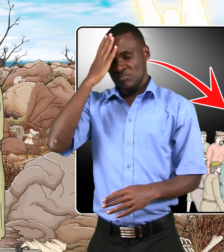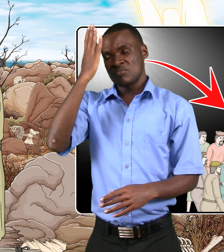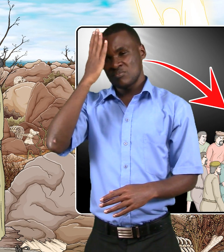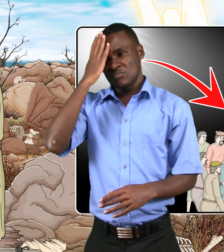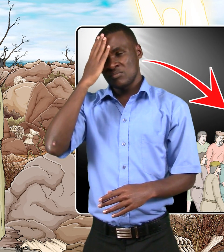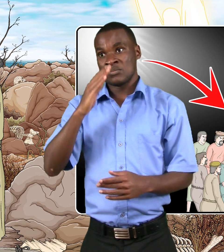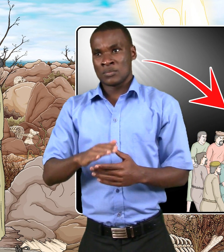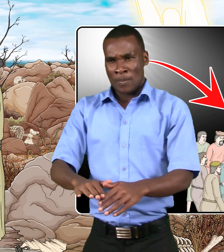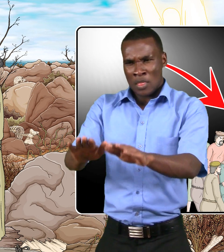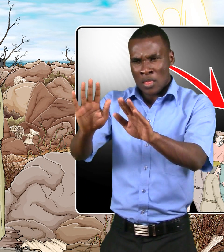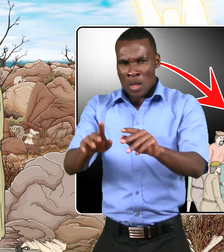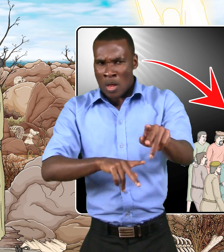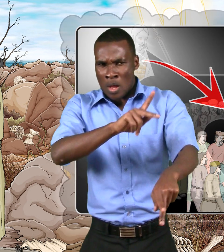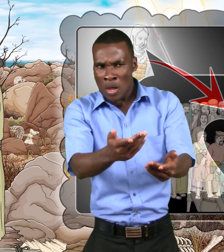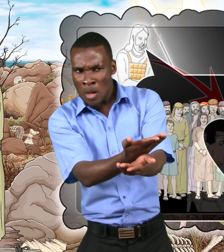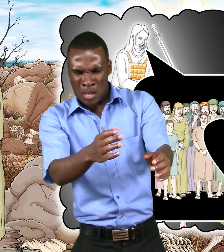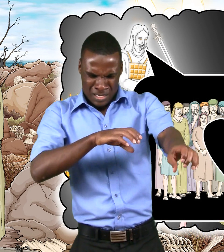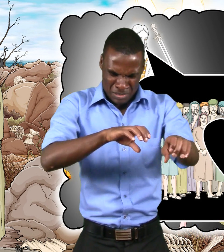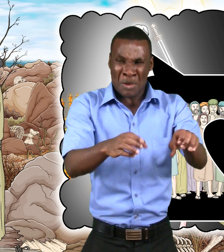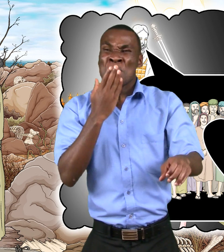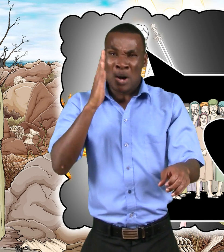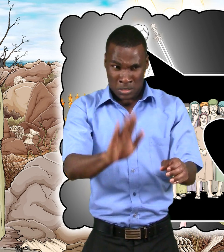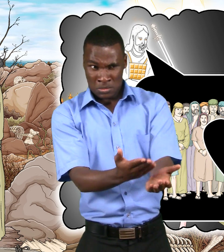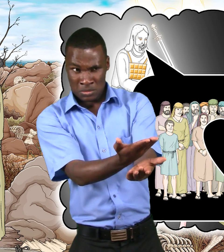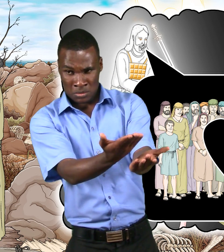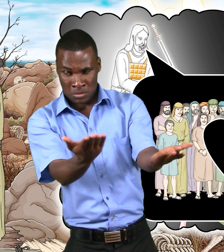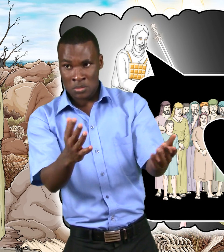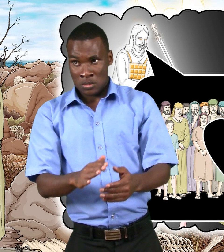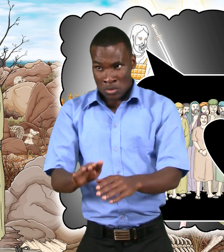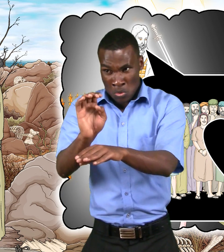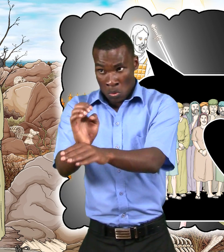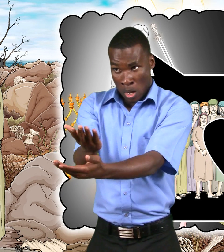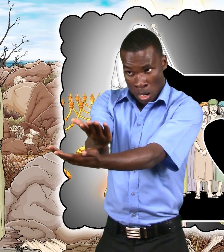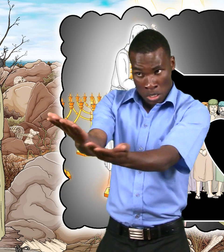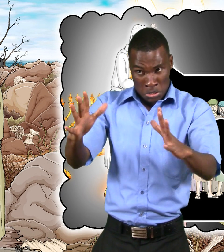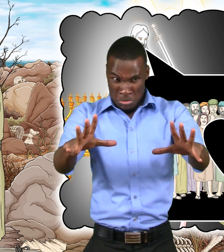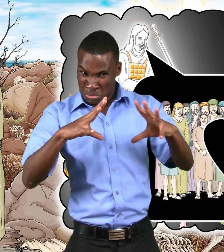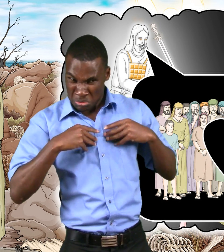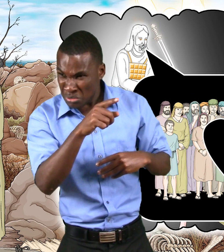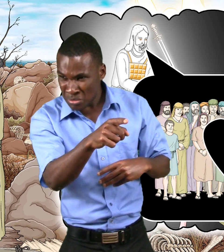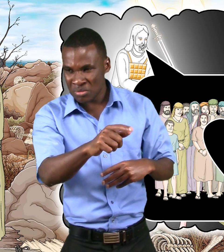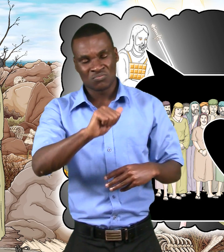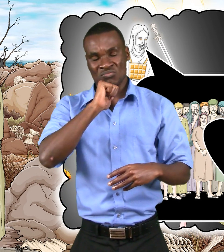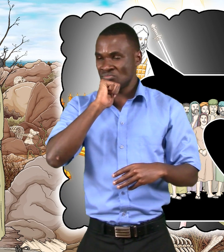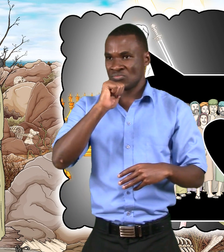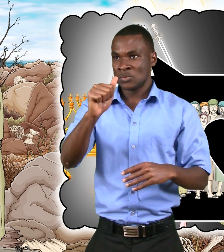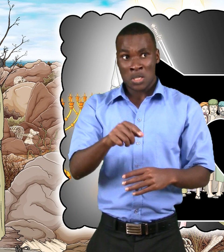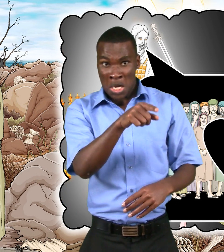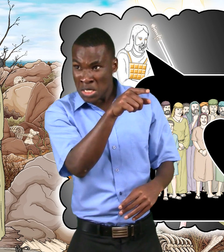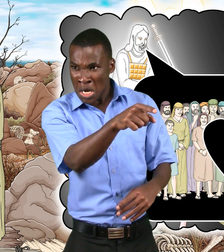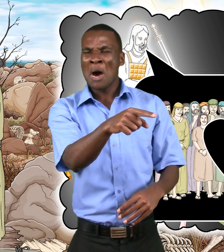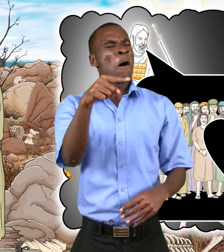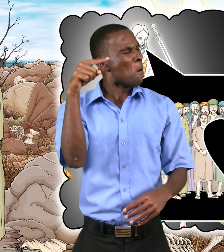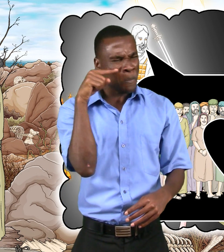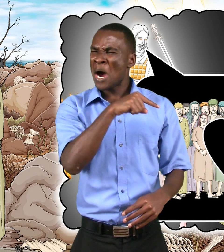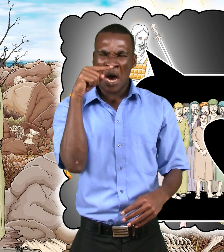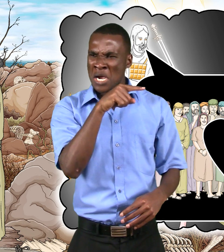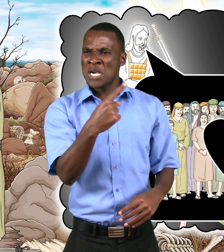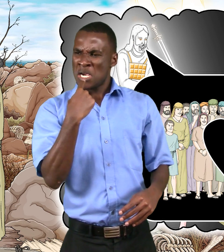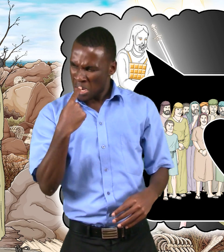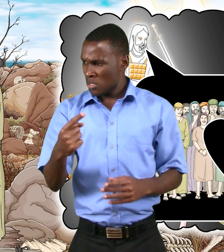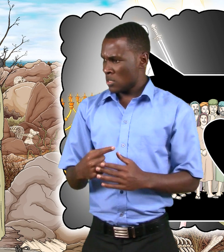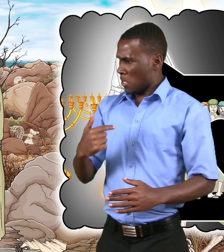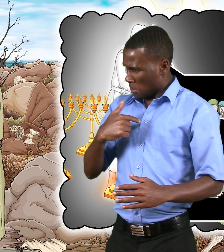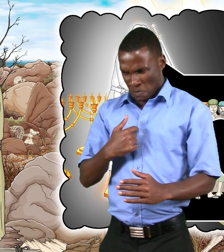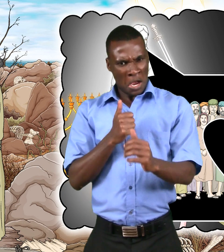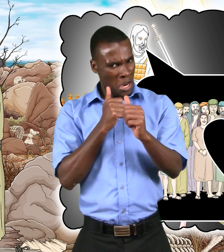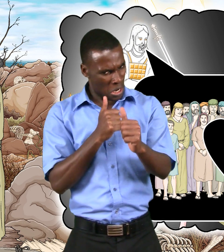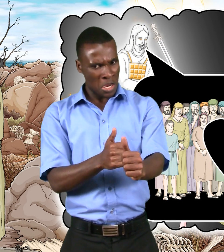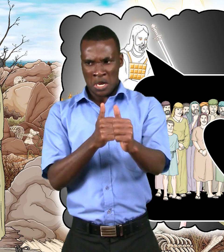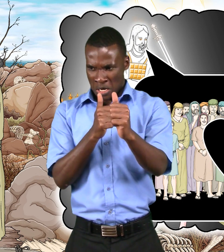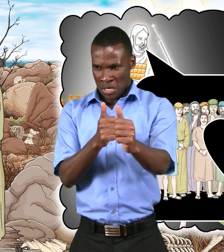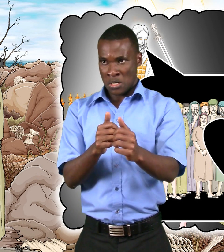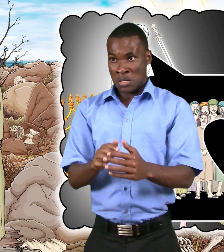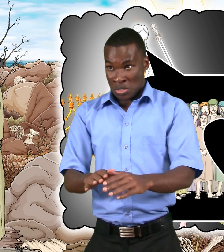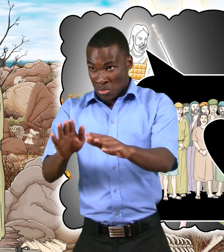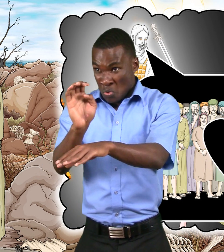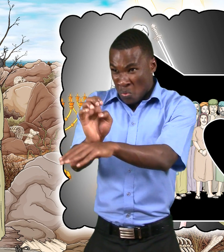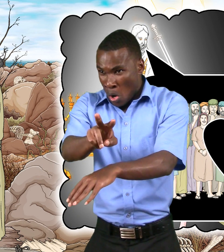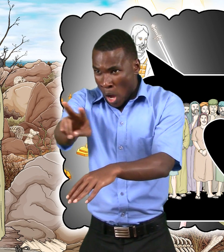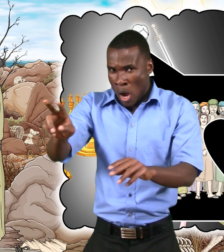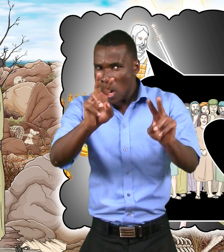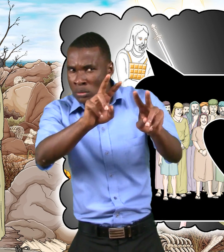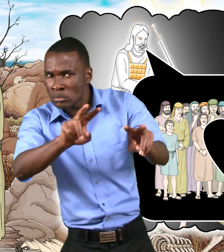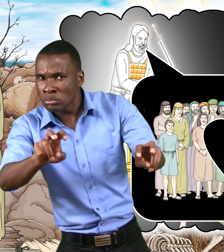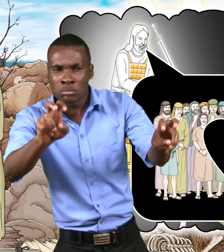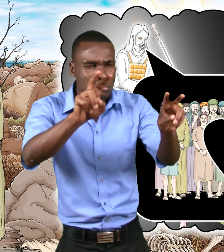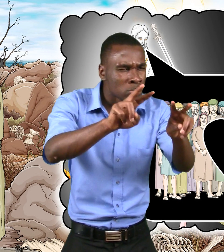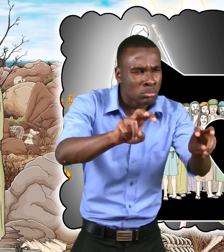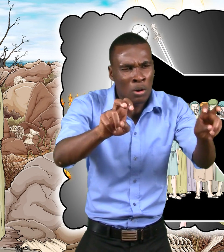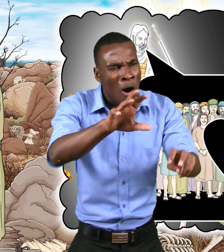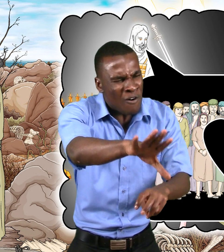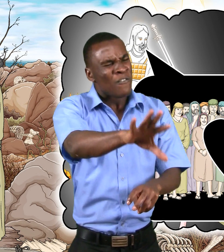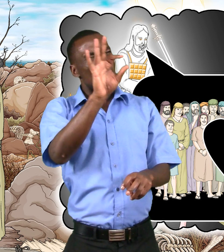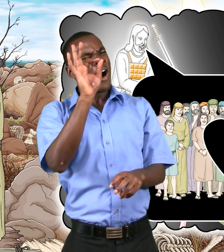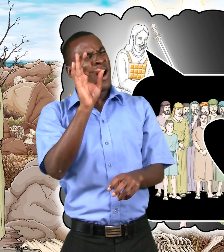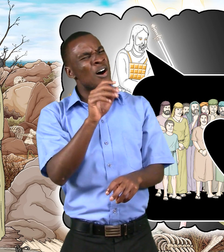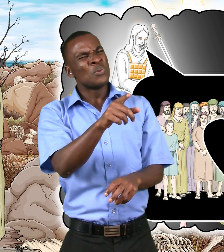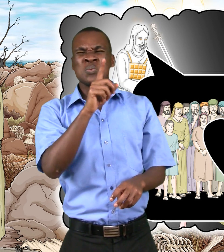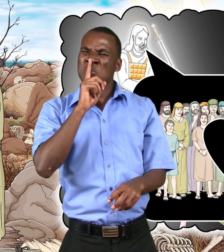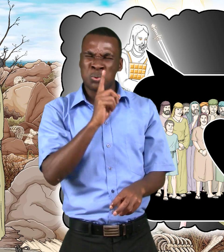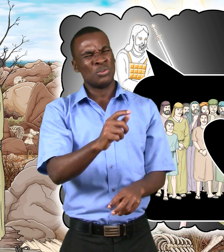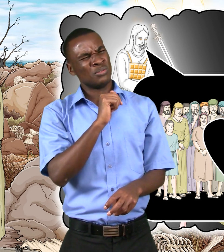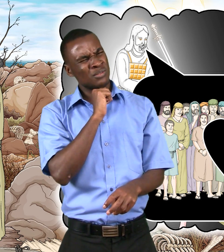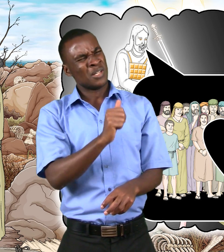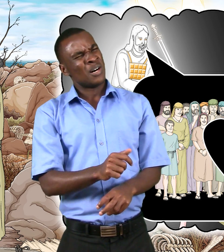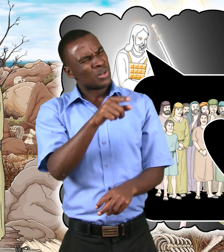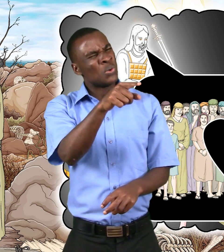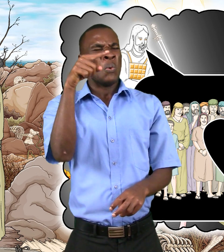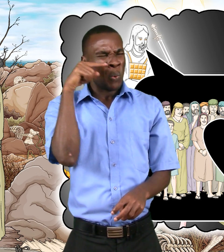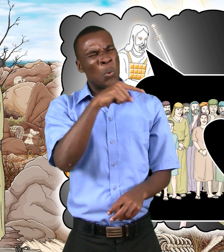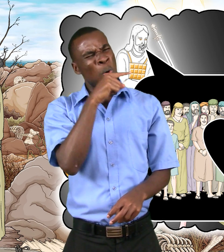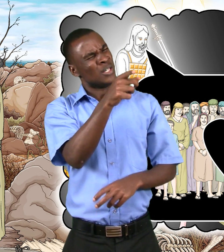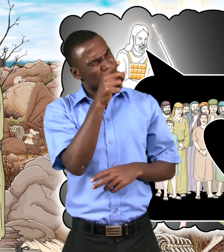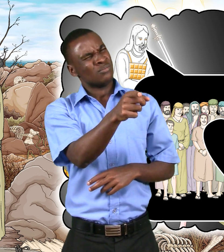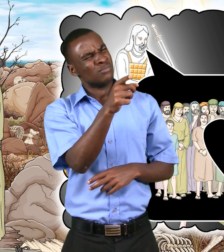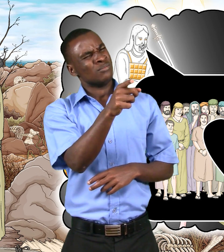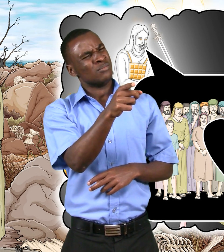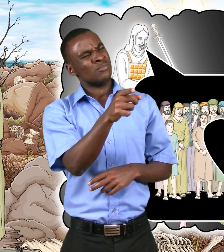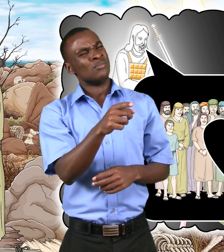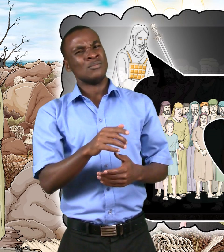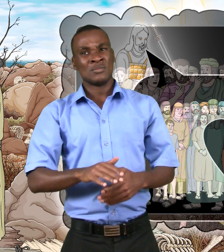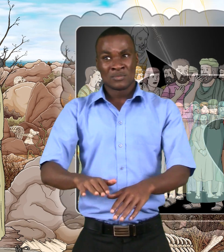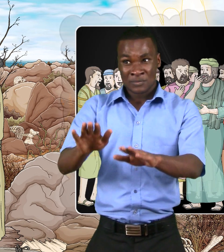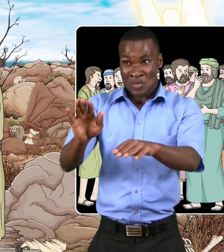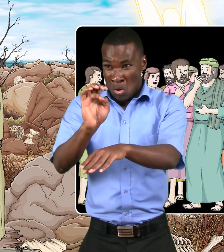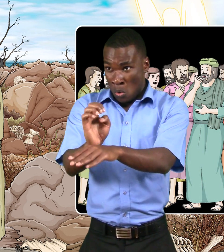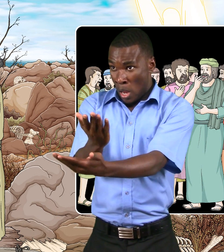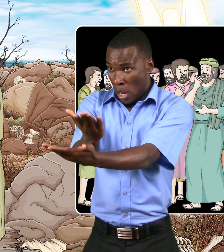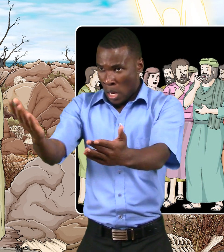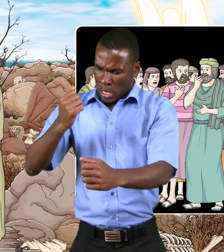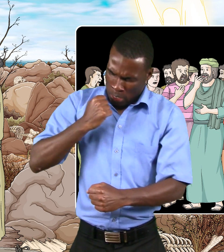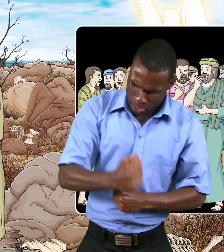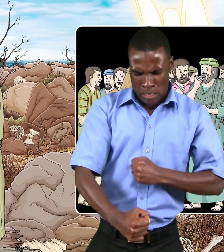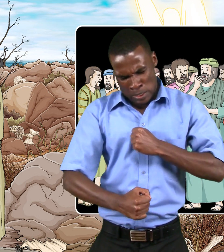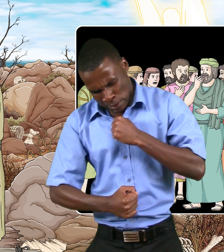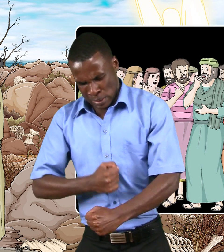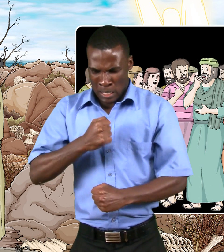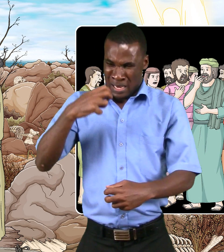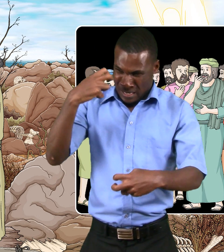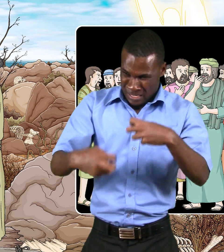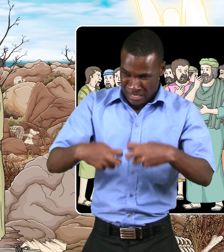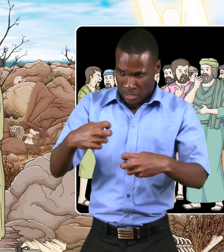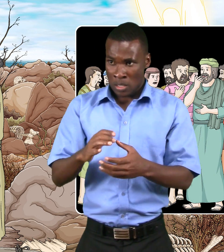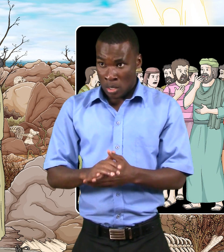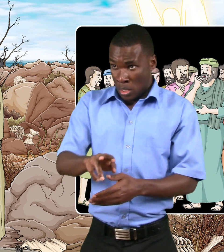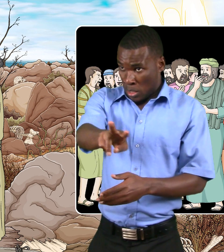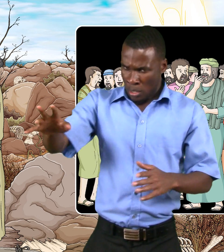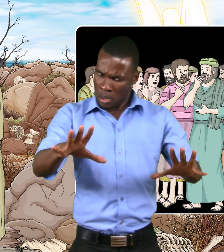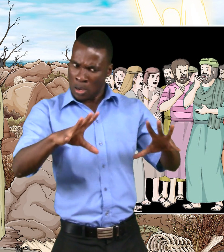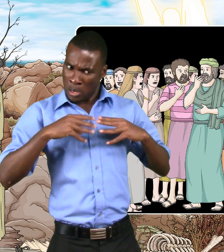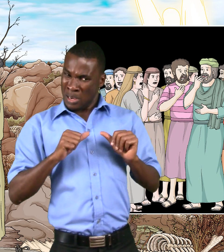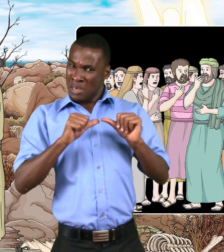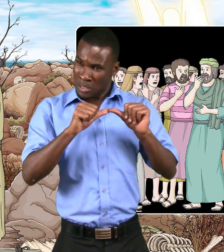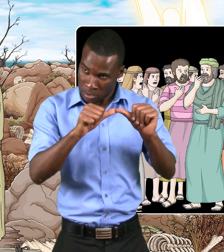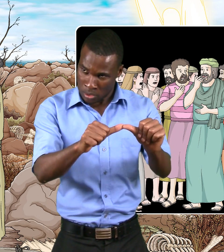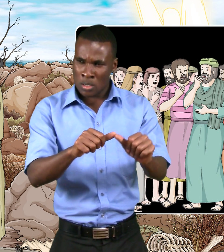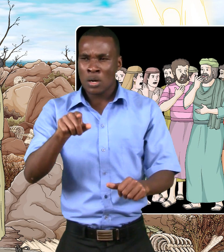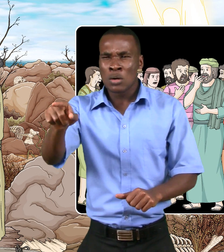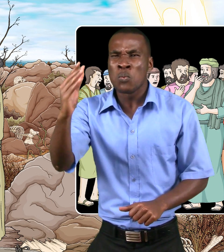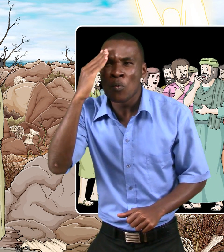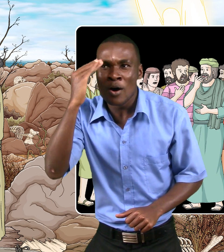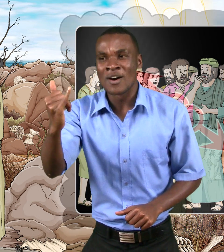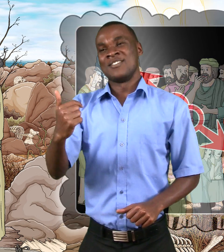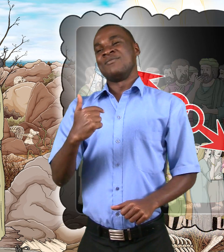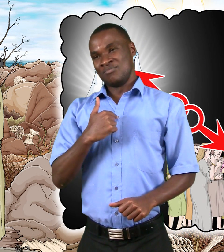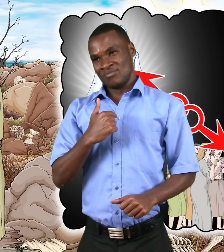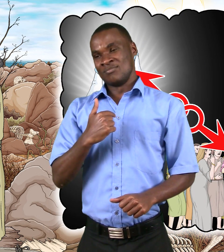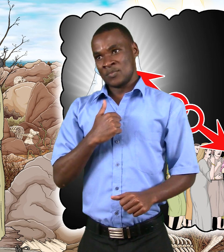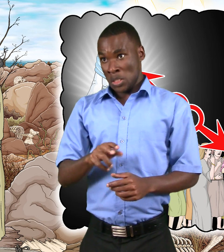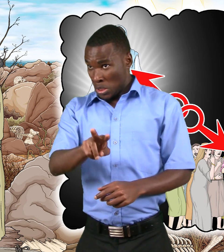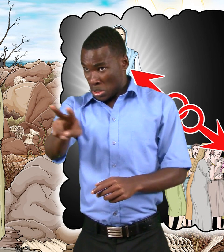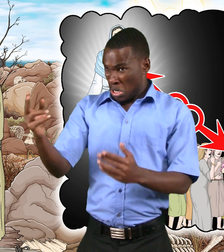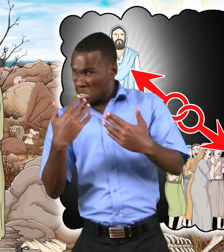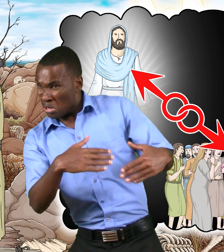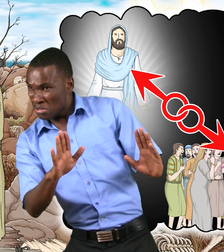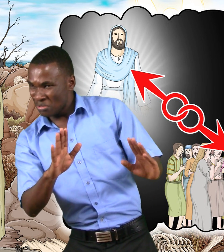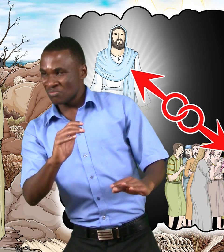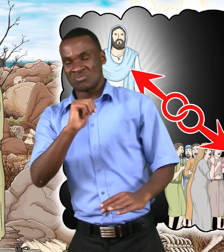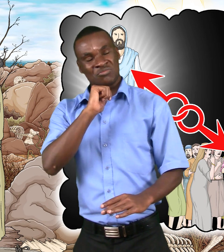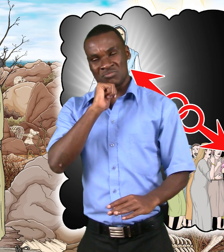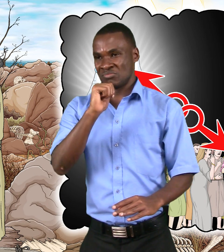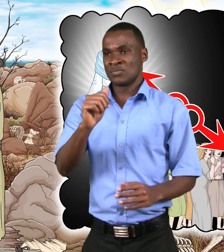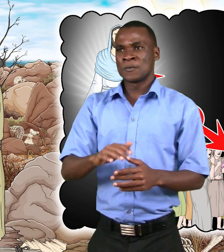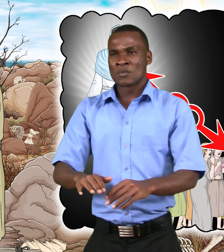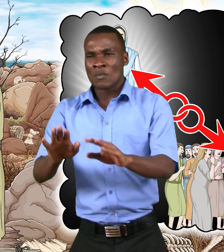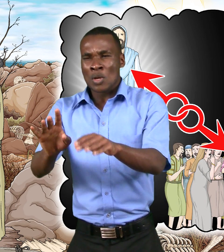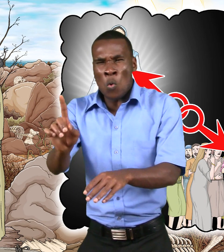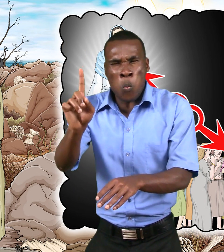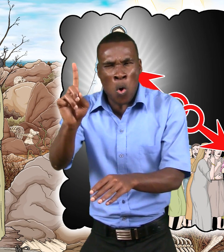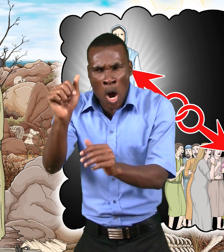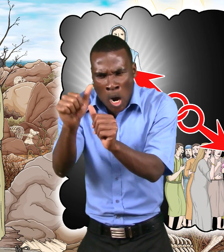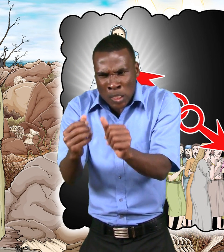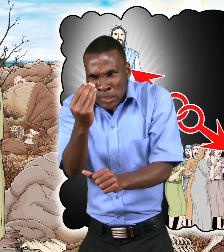I know that you cannot tolerate those who are evil, and you have tested and exposed as liars those who falsely claim to be apostles.